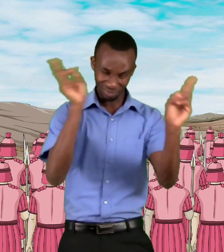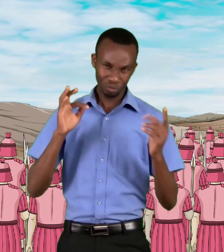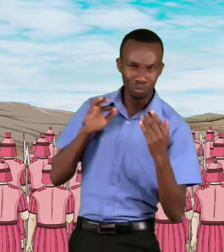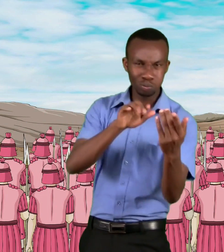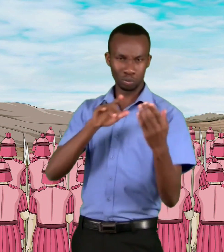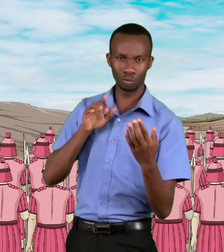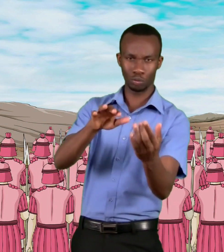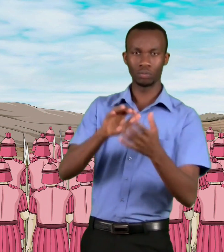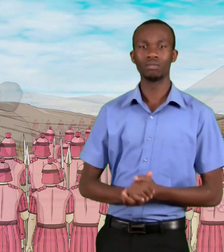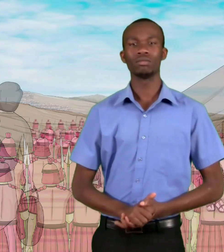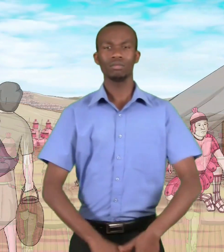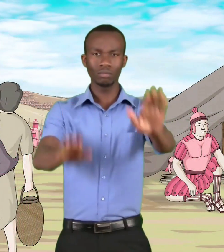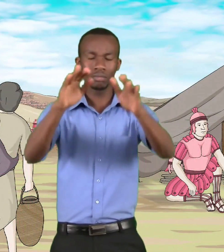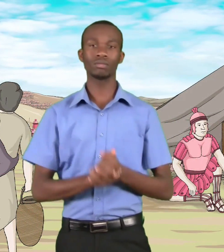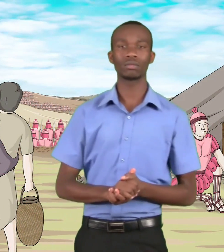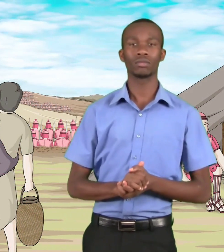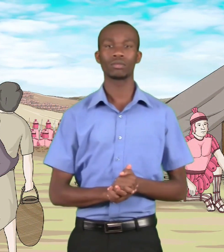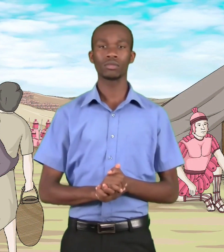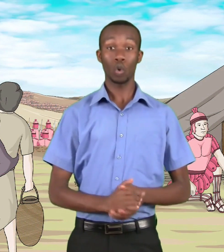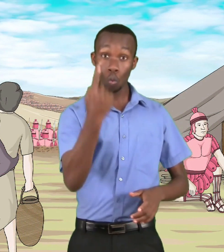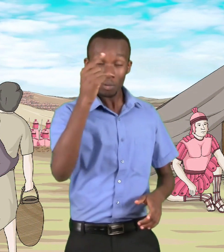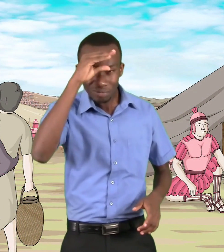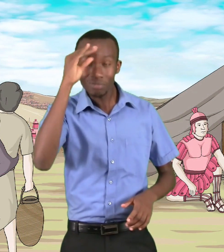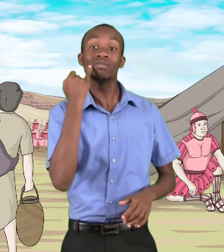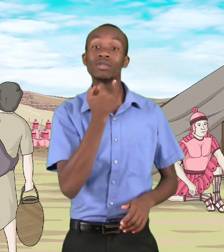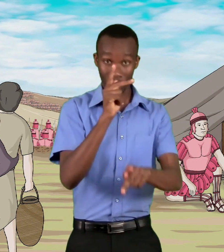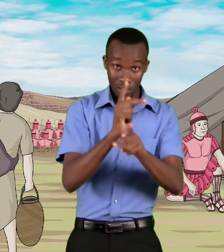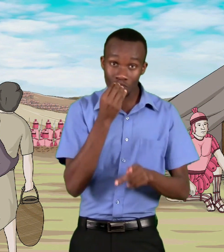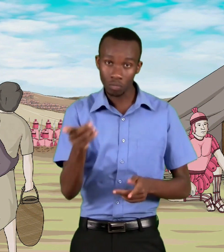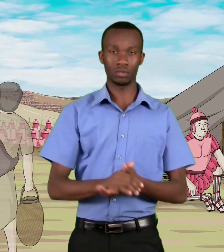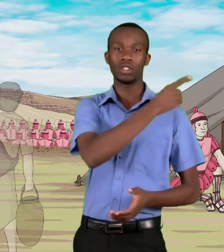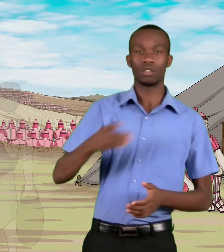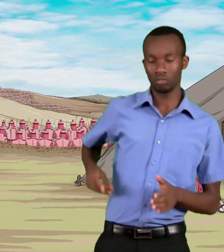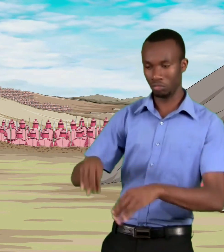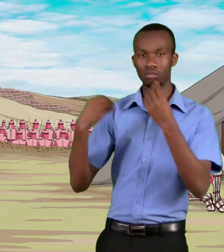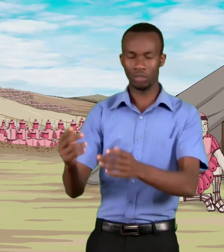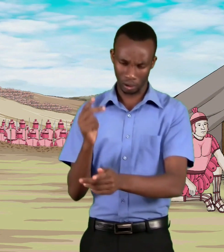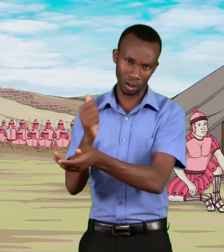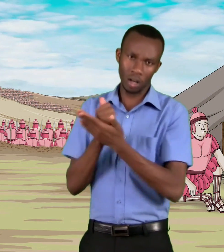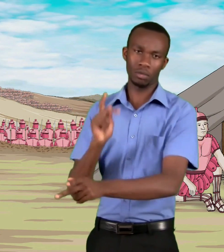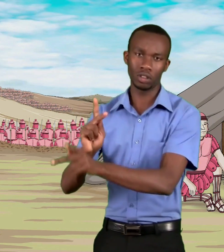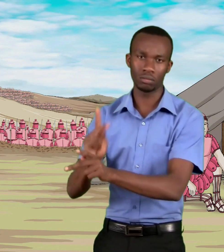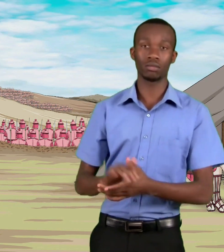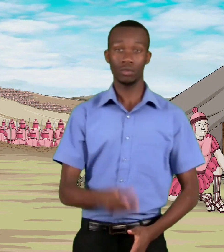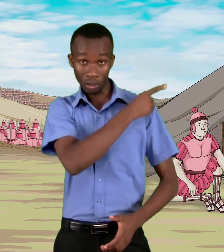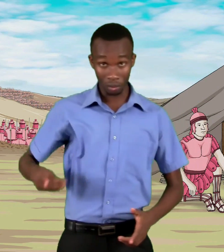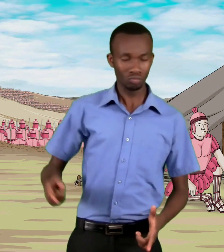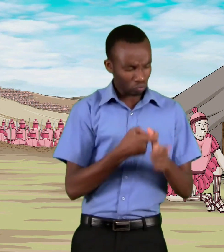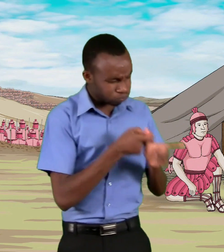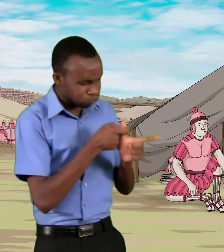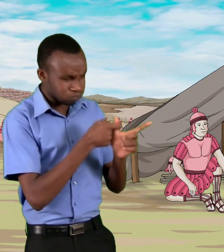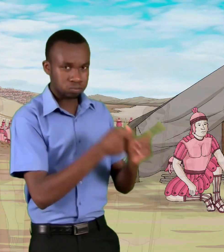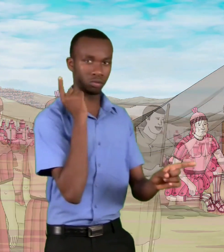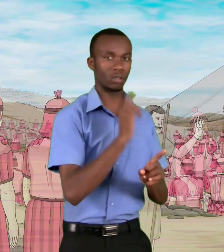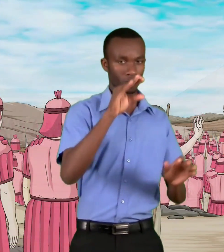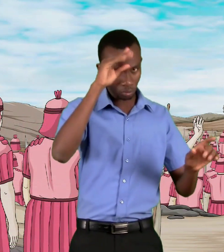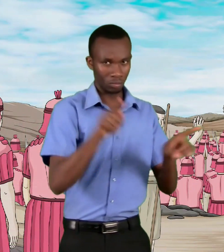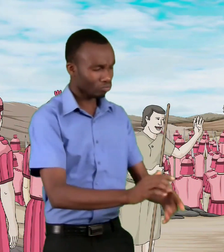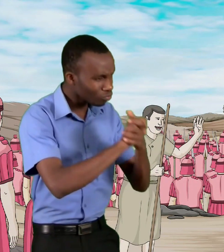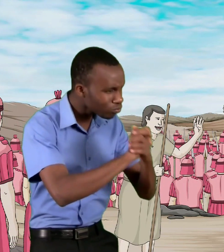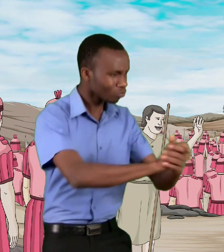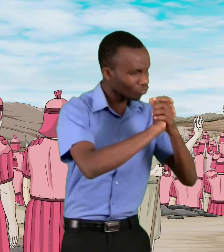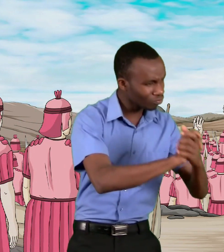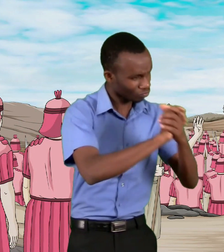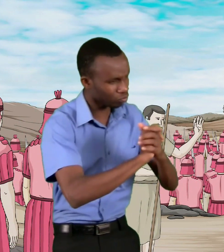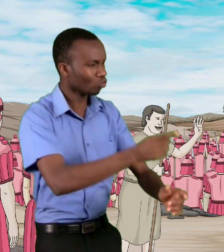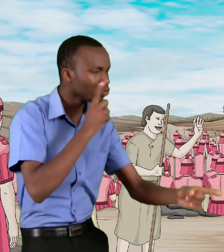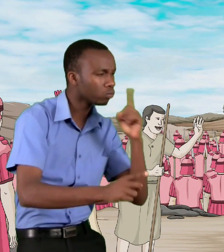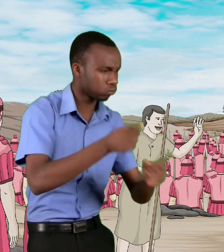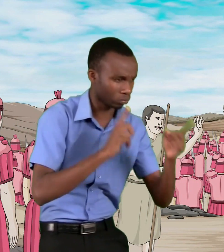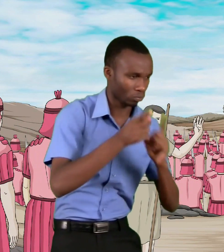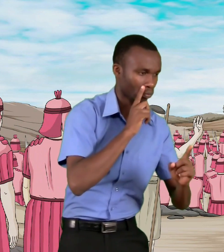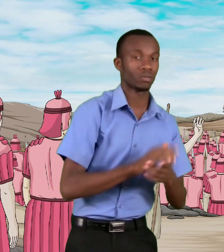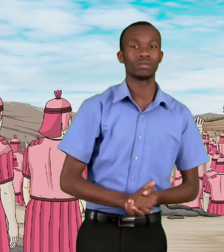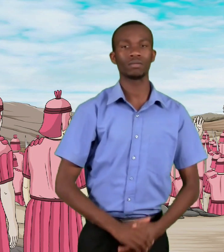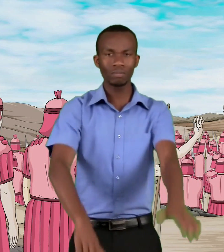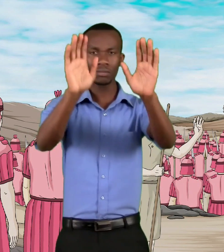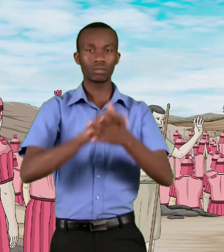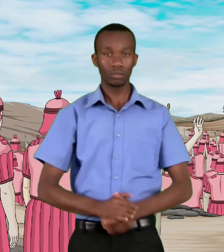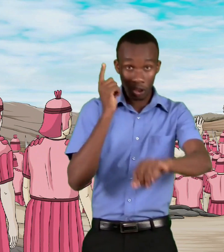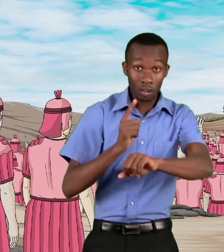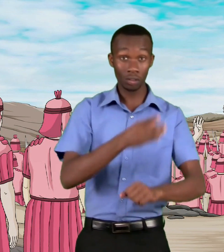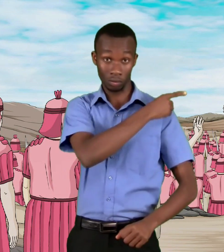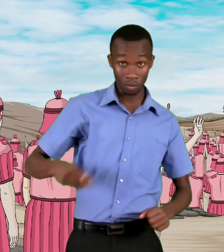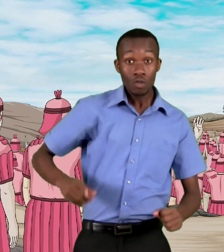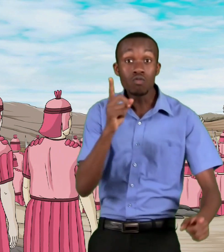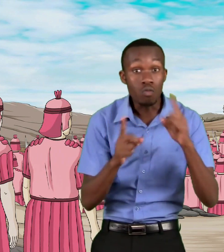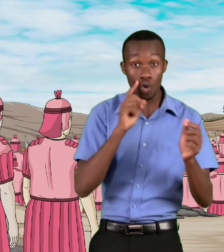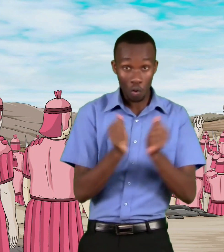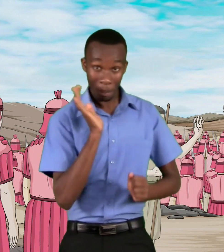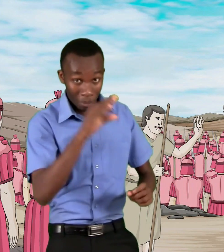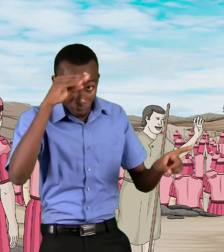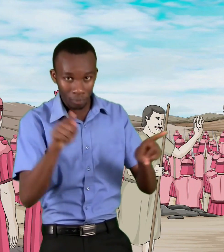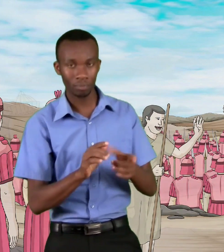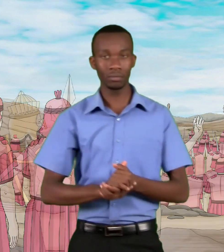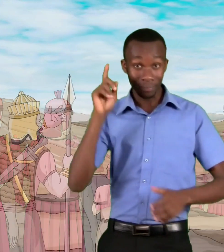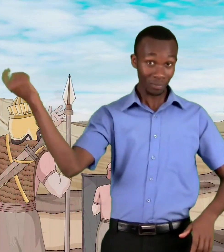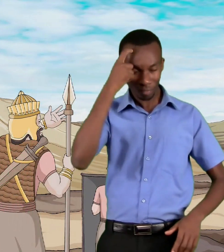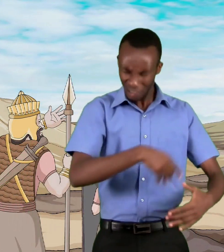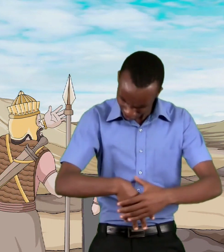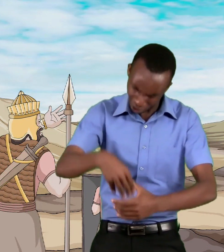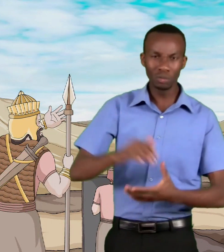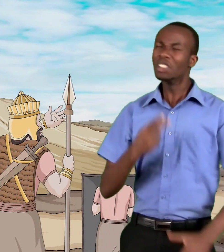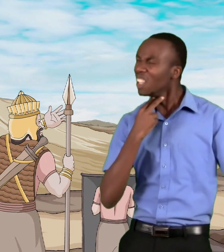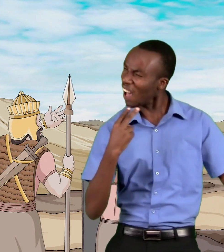Then David left his supplies in the care of the quartermaster and ran to the battle line. When he arrived, he asked his brothers how they were doing.